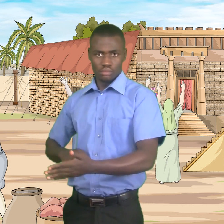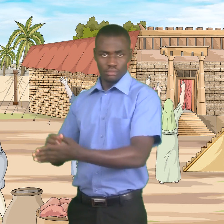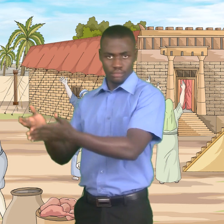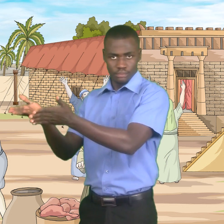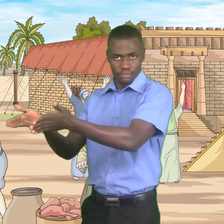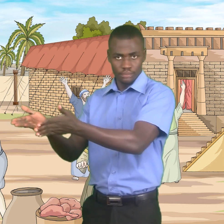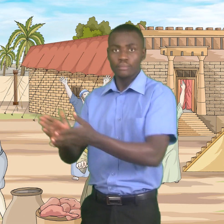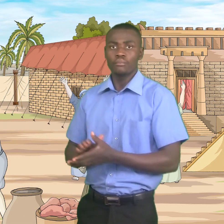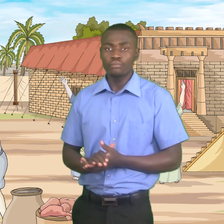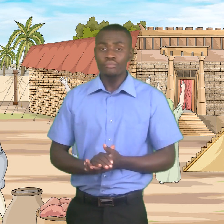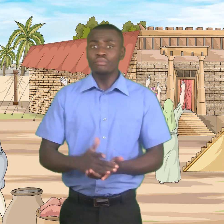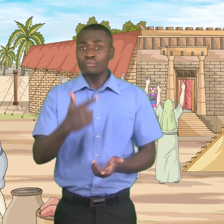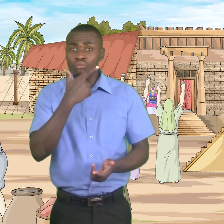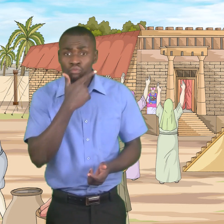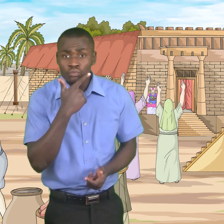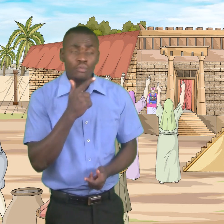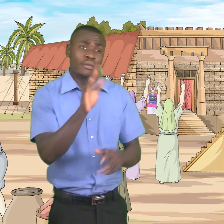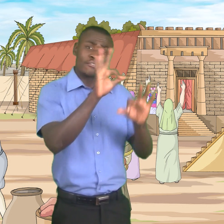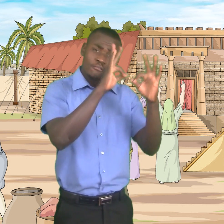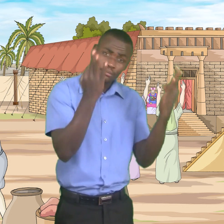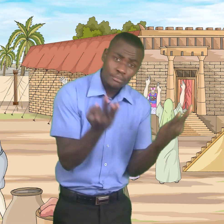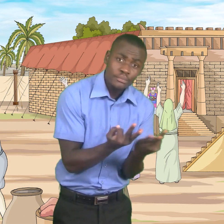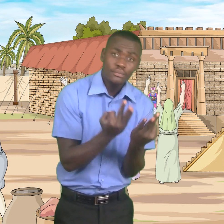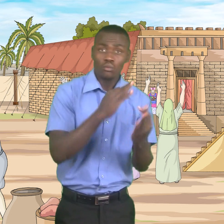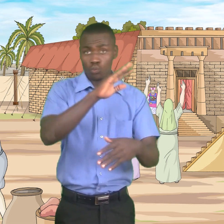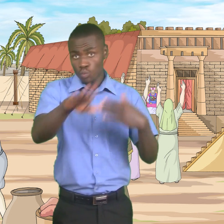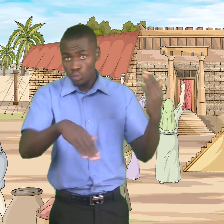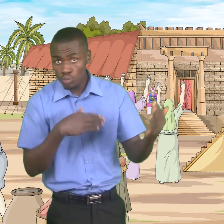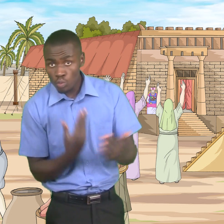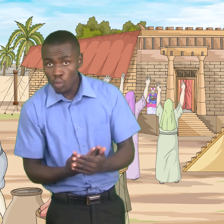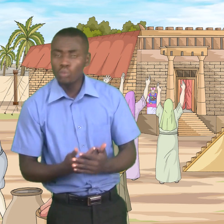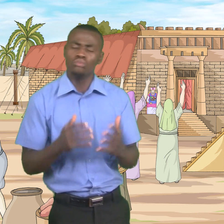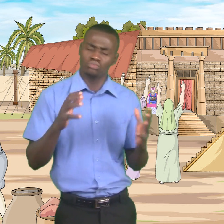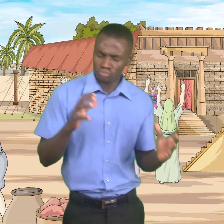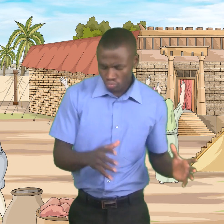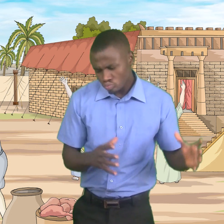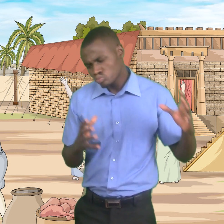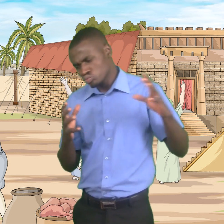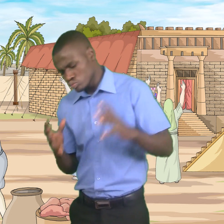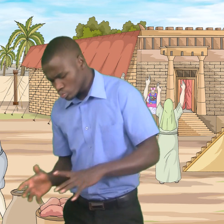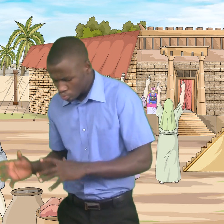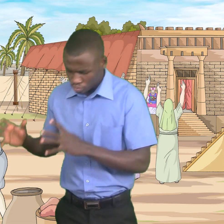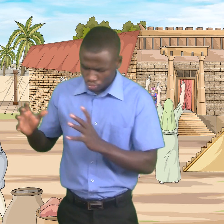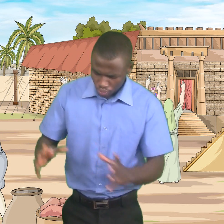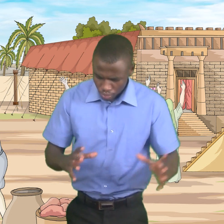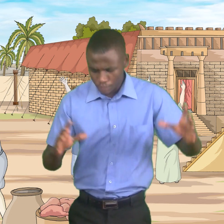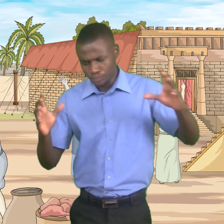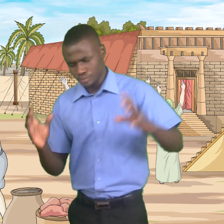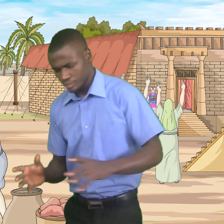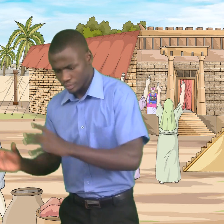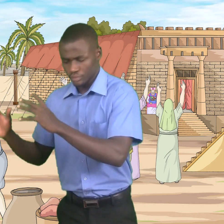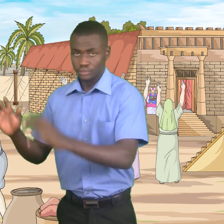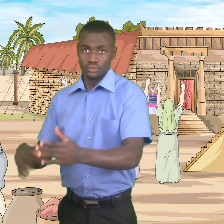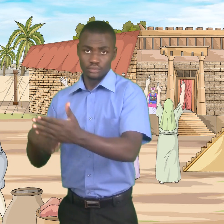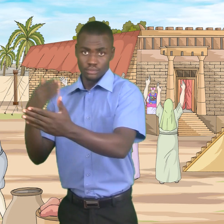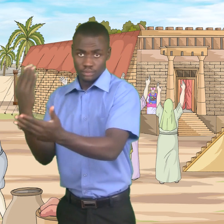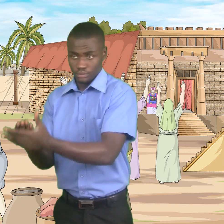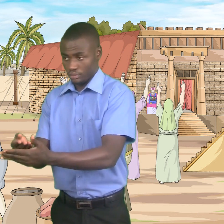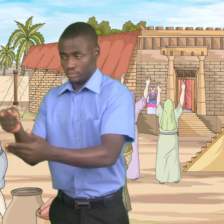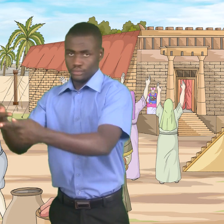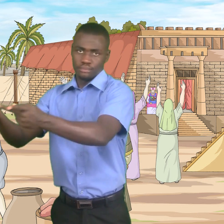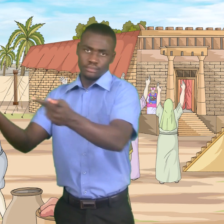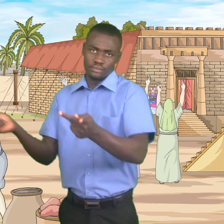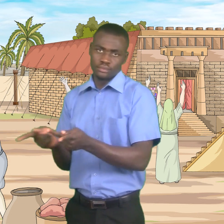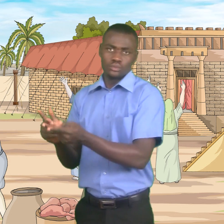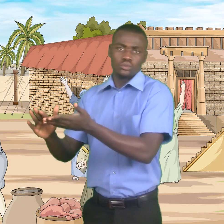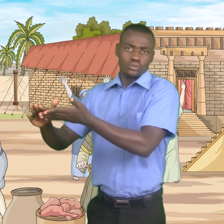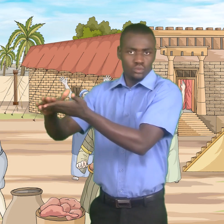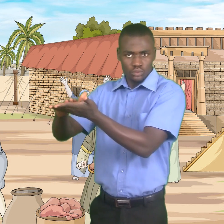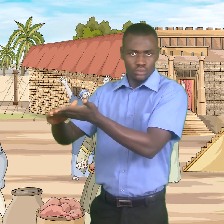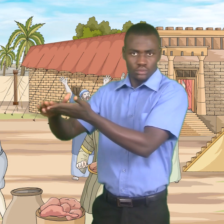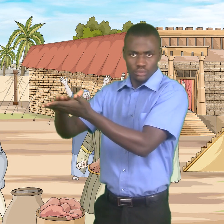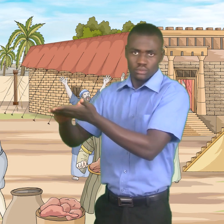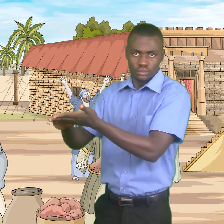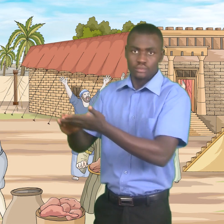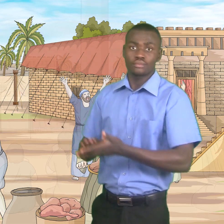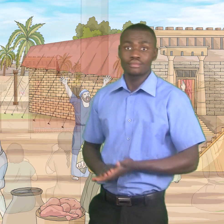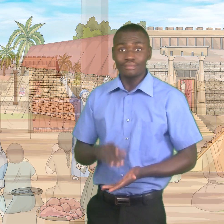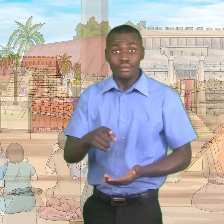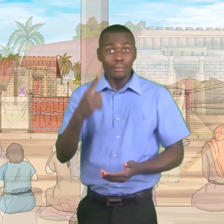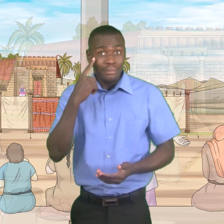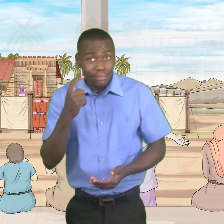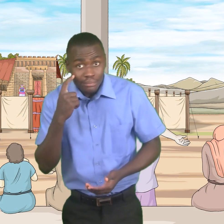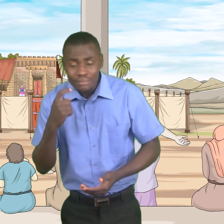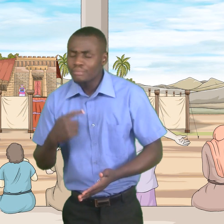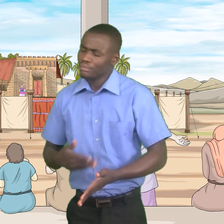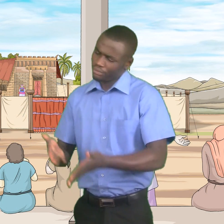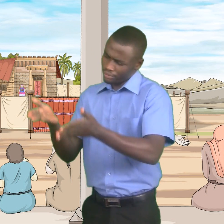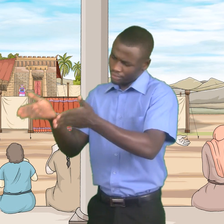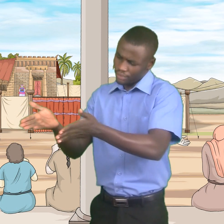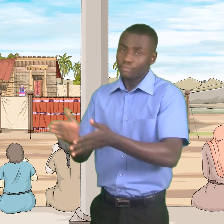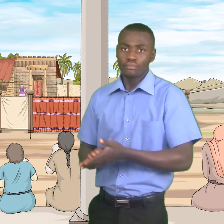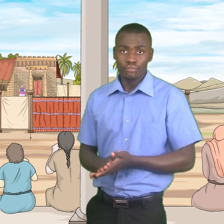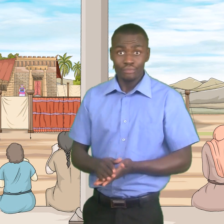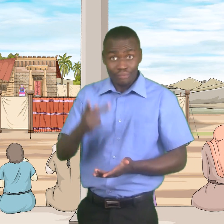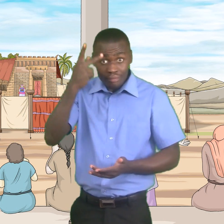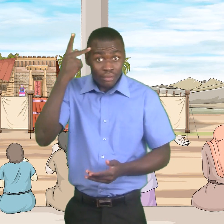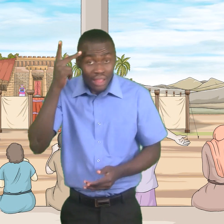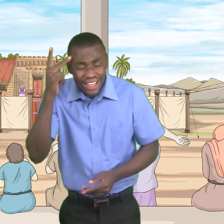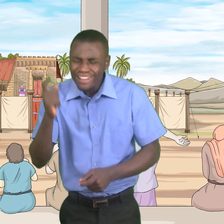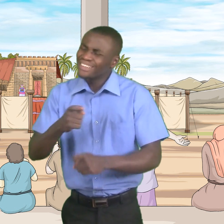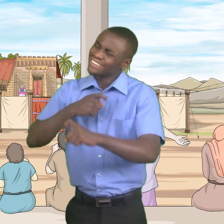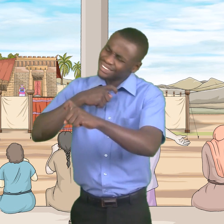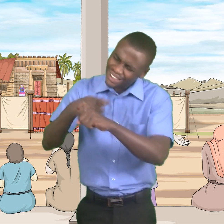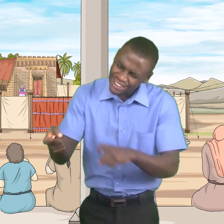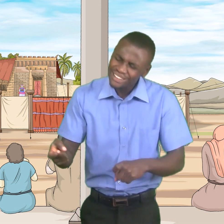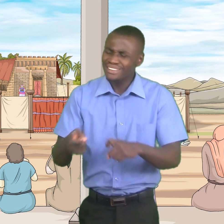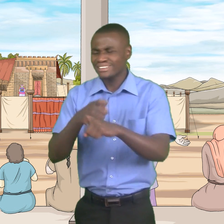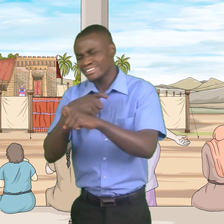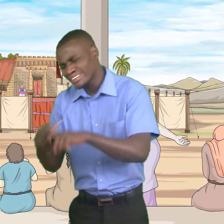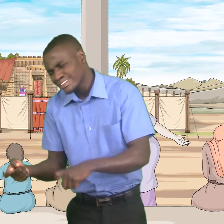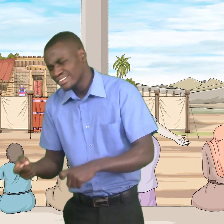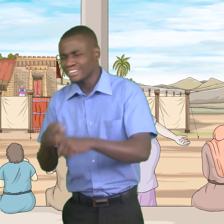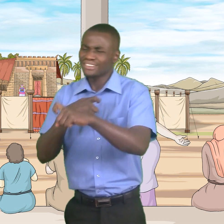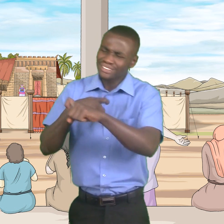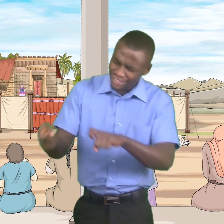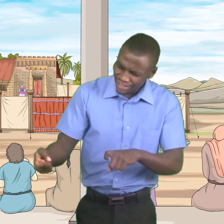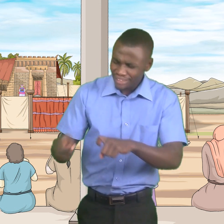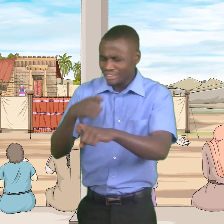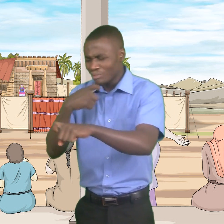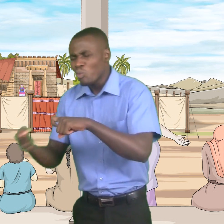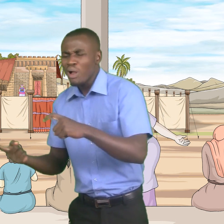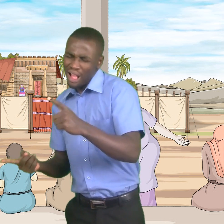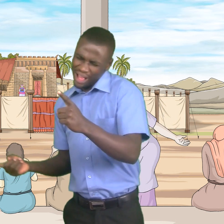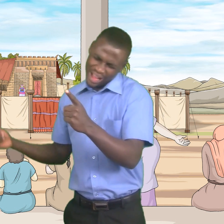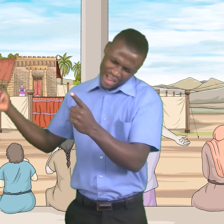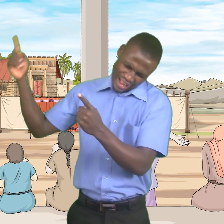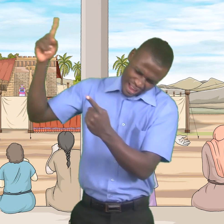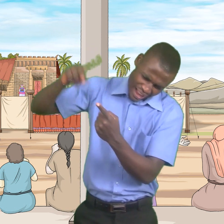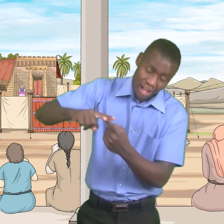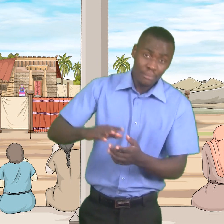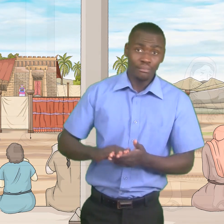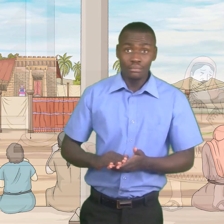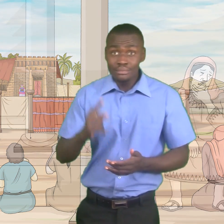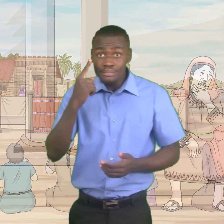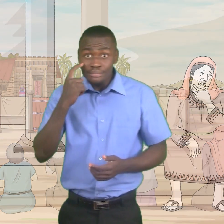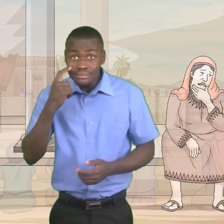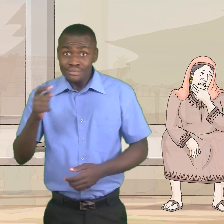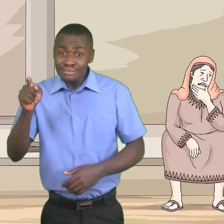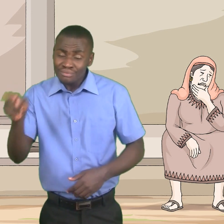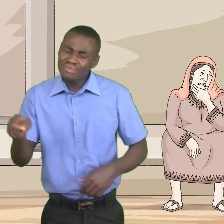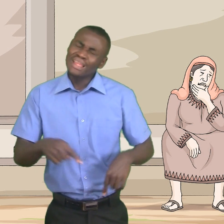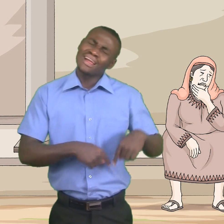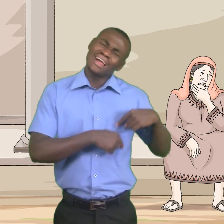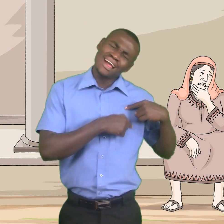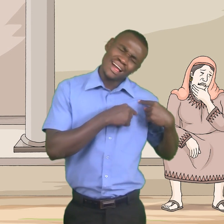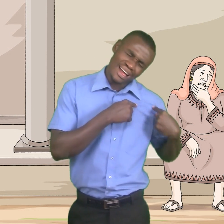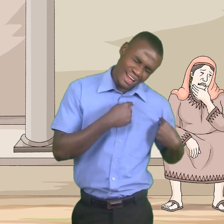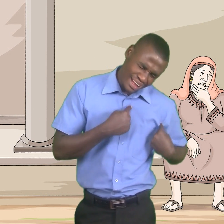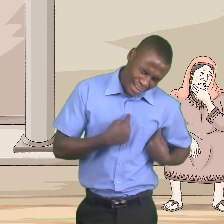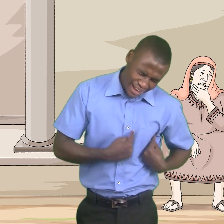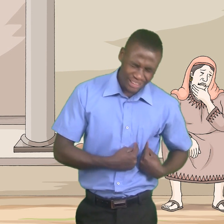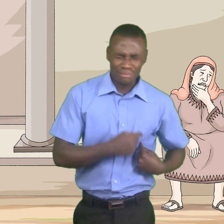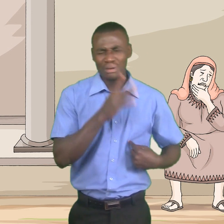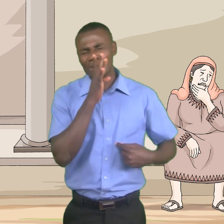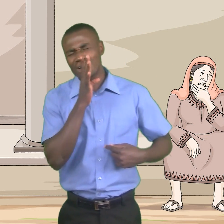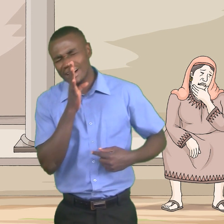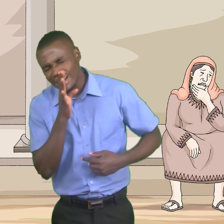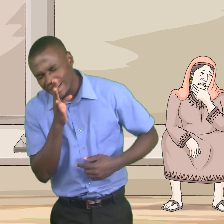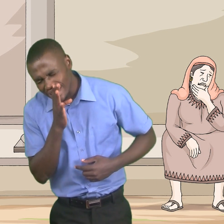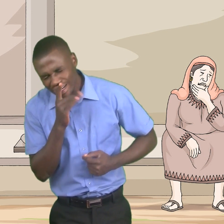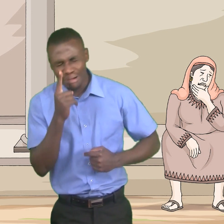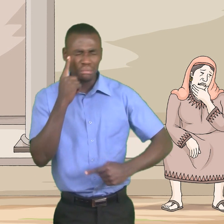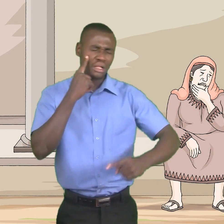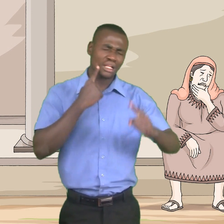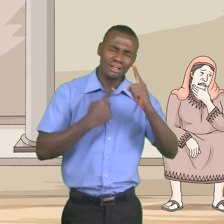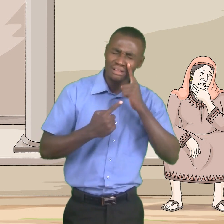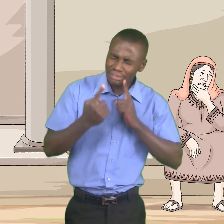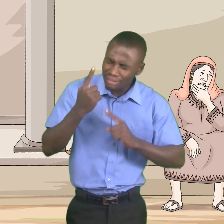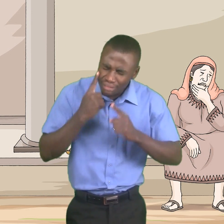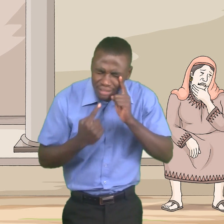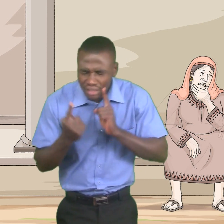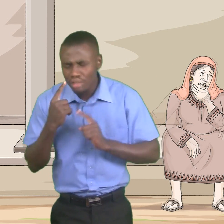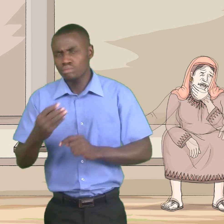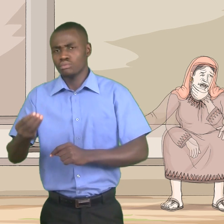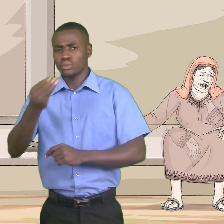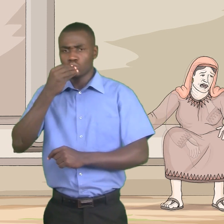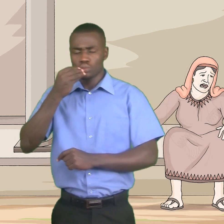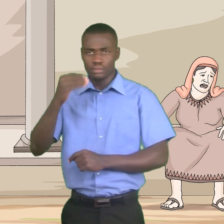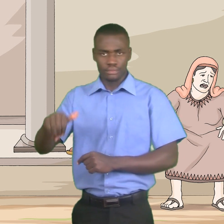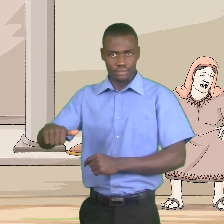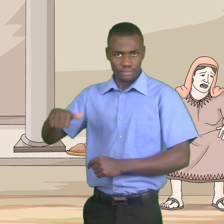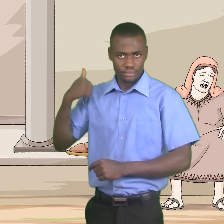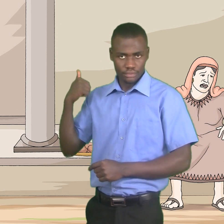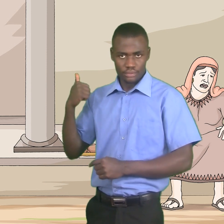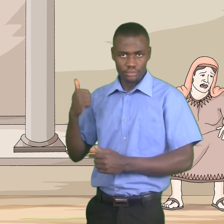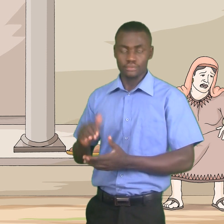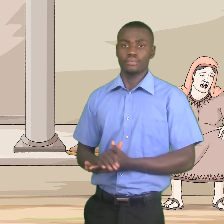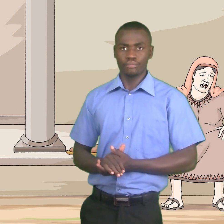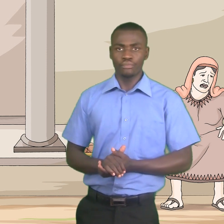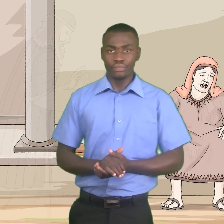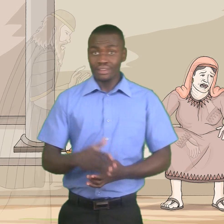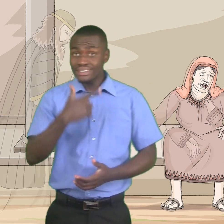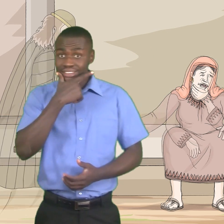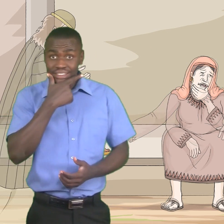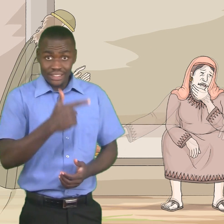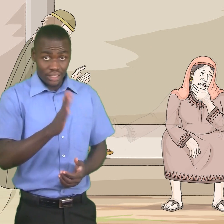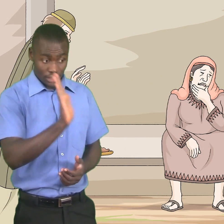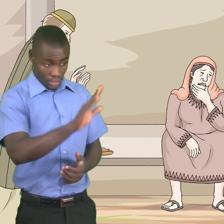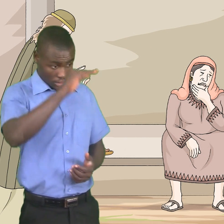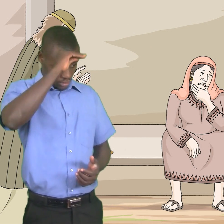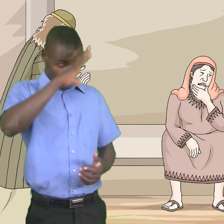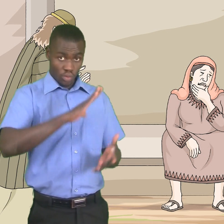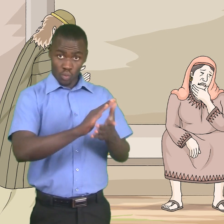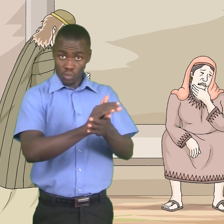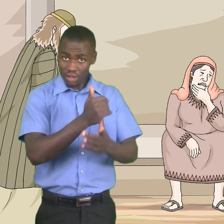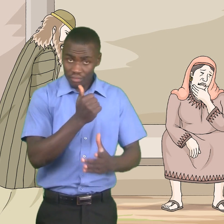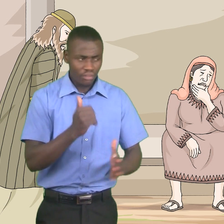Whenever Hannah went up to the house of the LORD, her rival taunted her until she wept and would not eat.